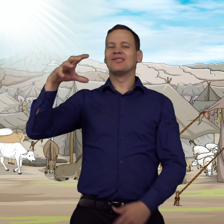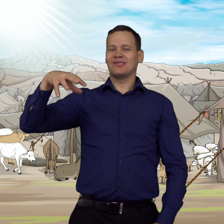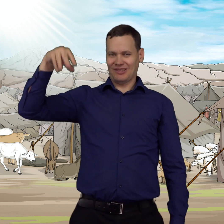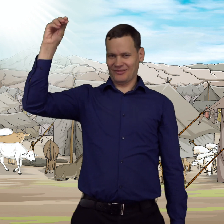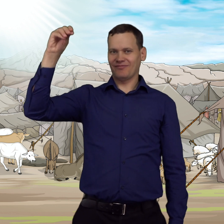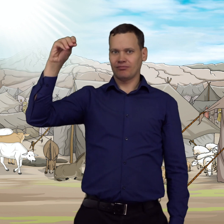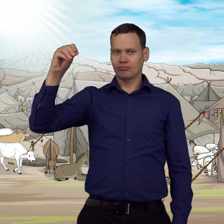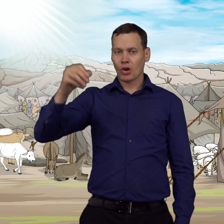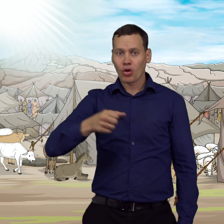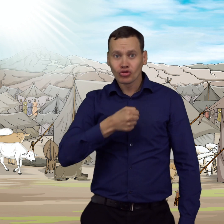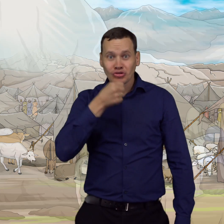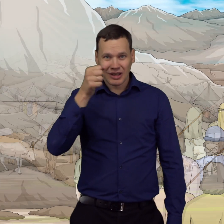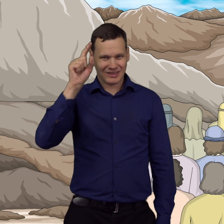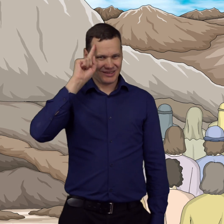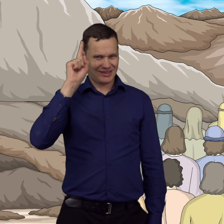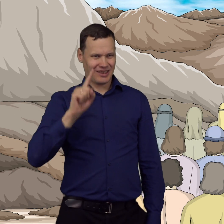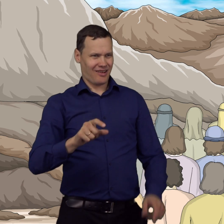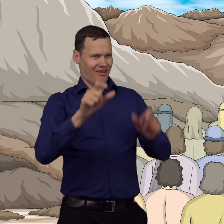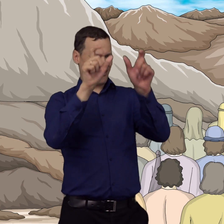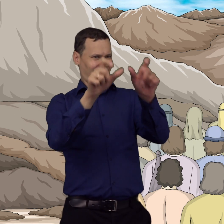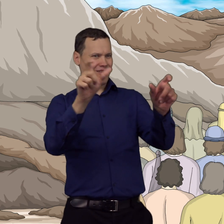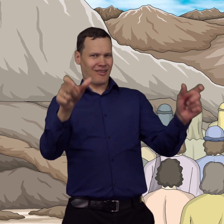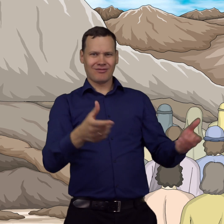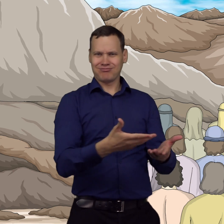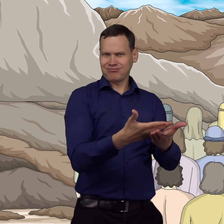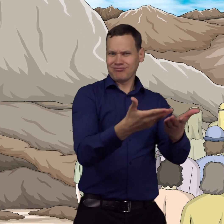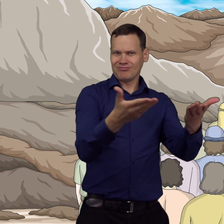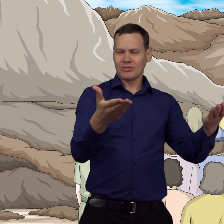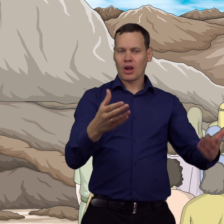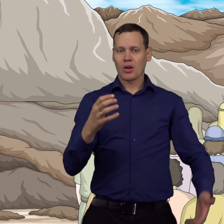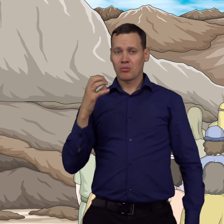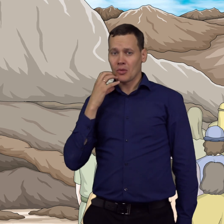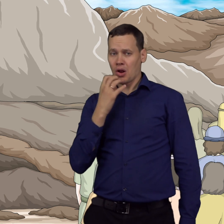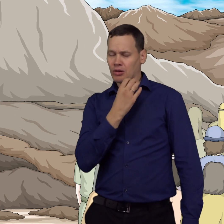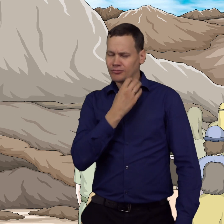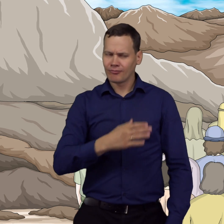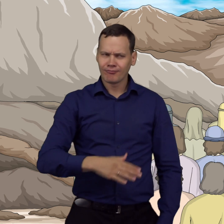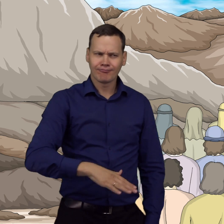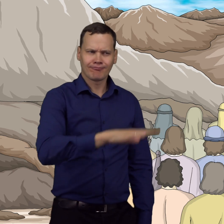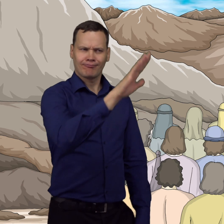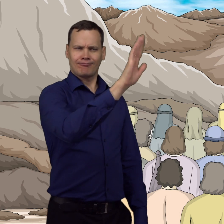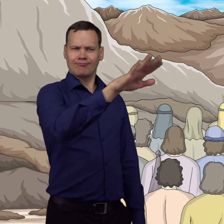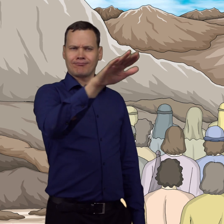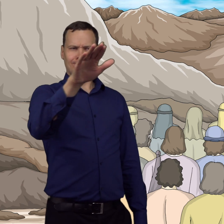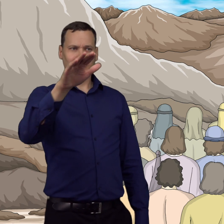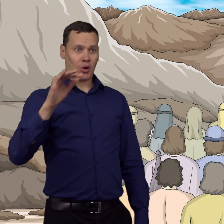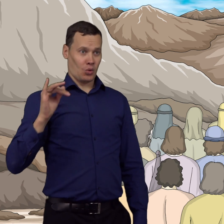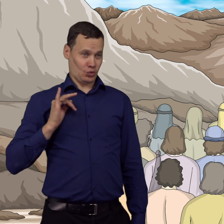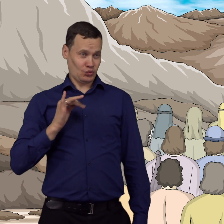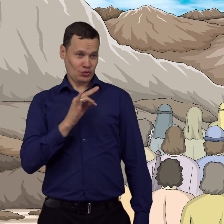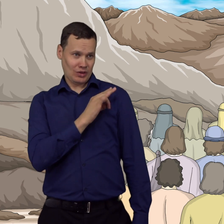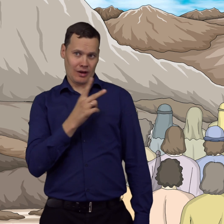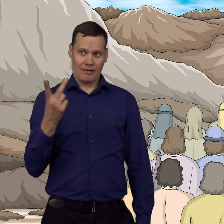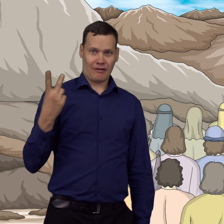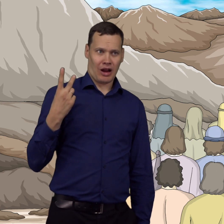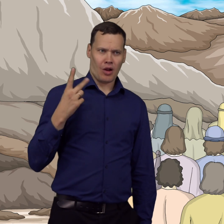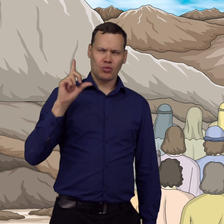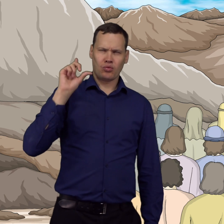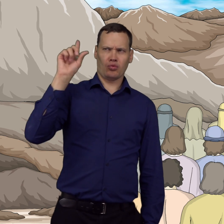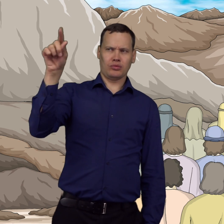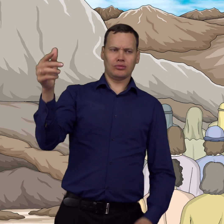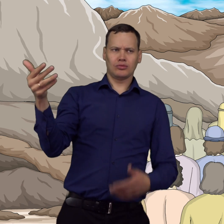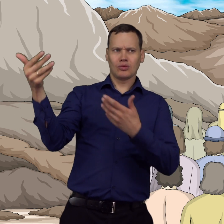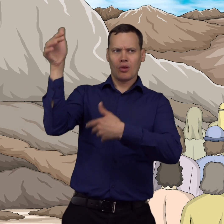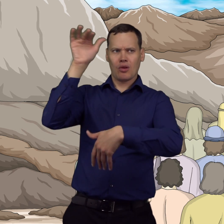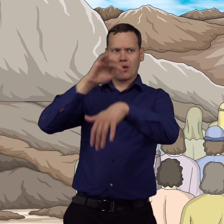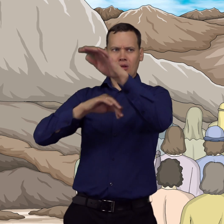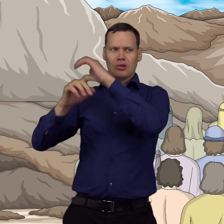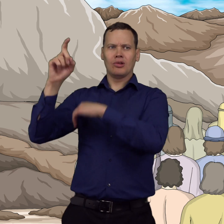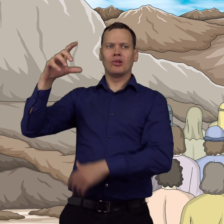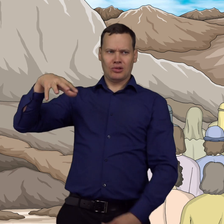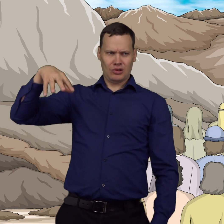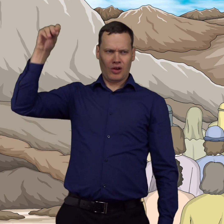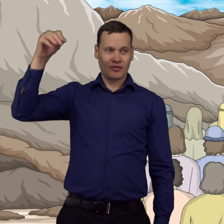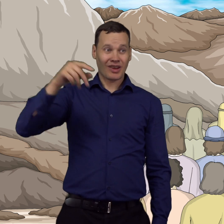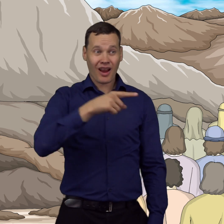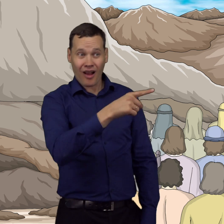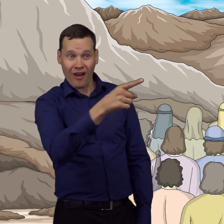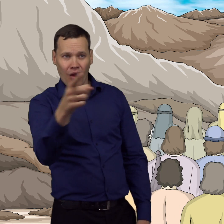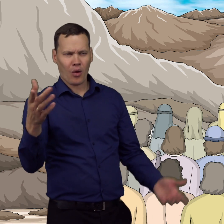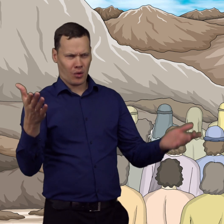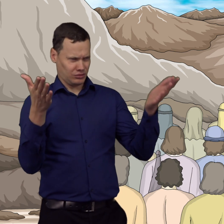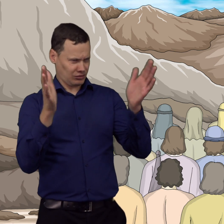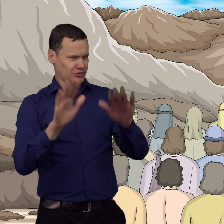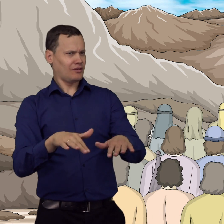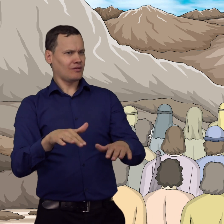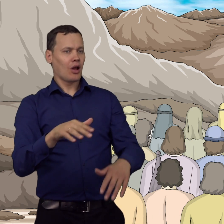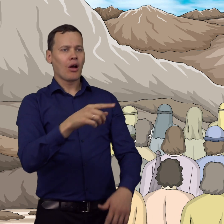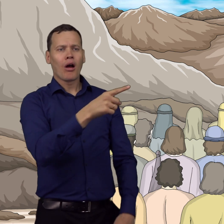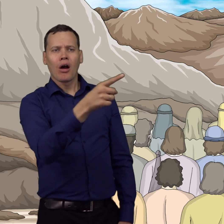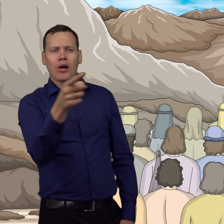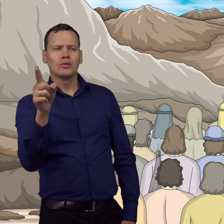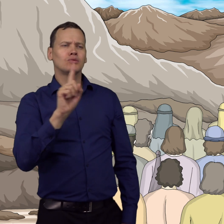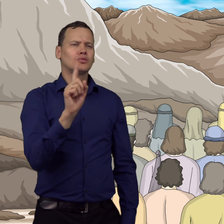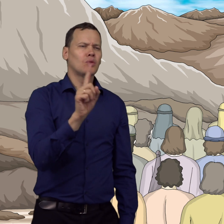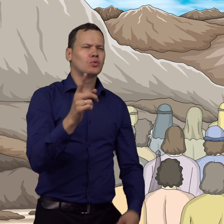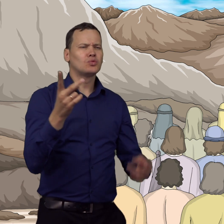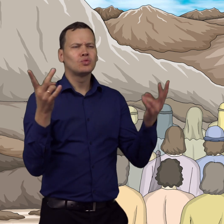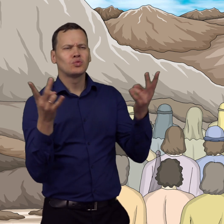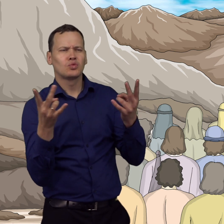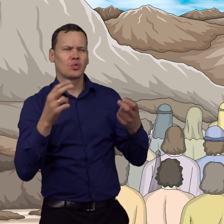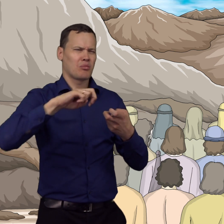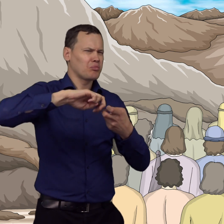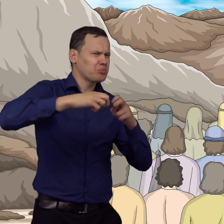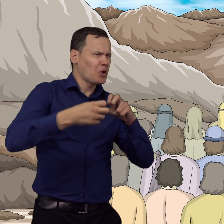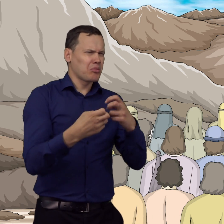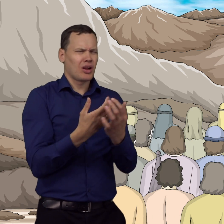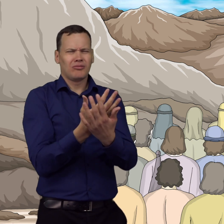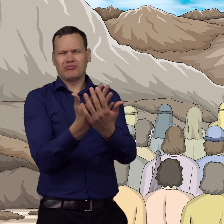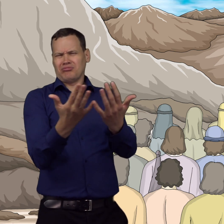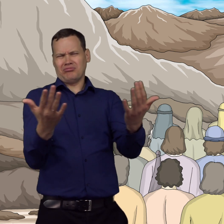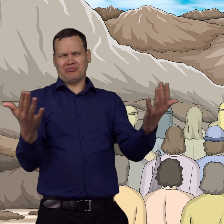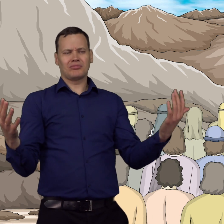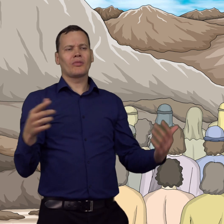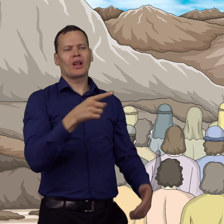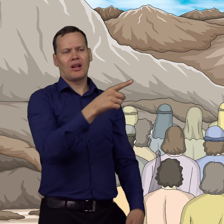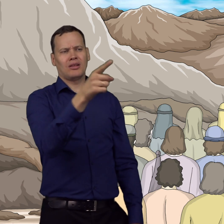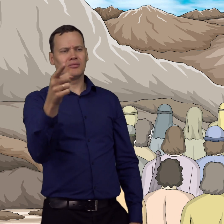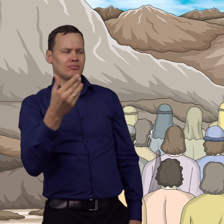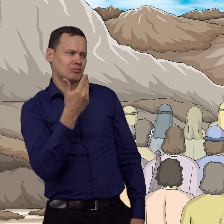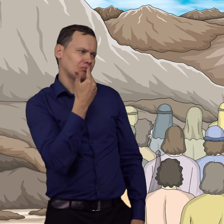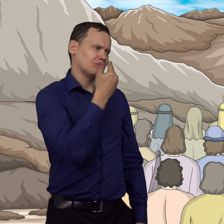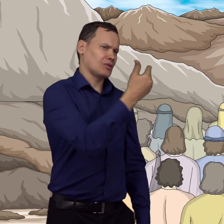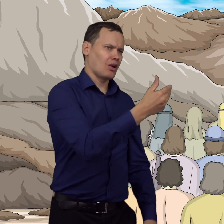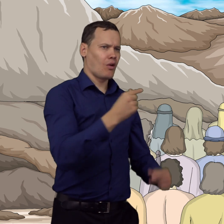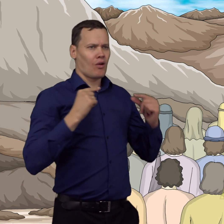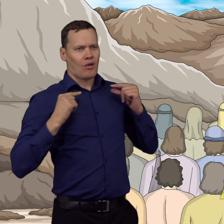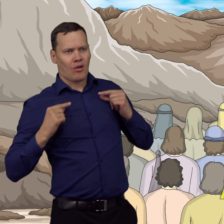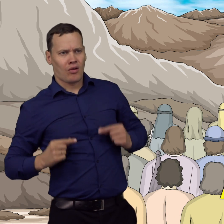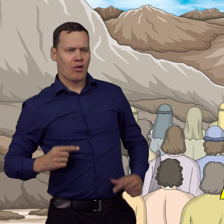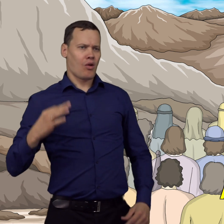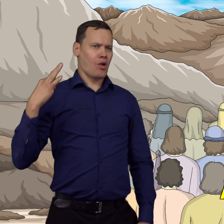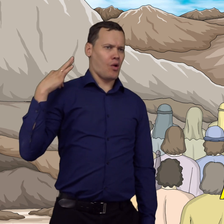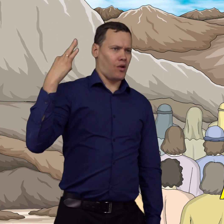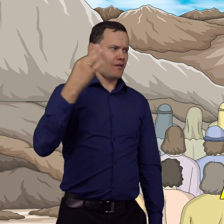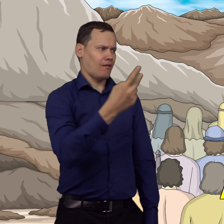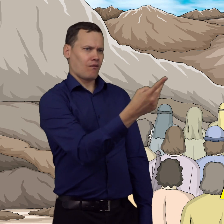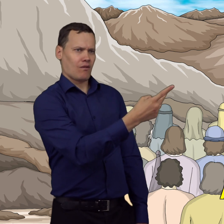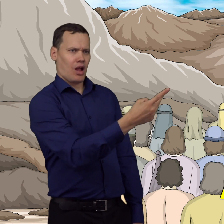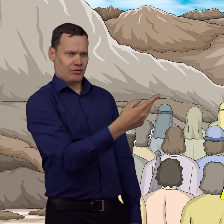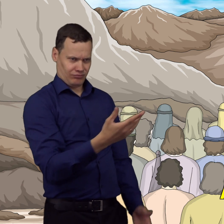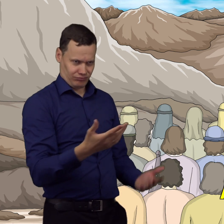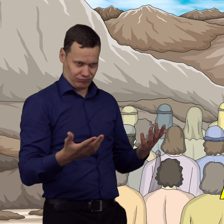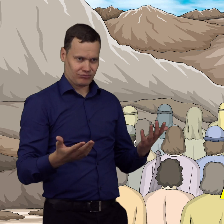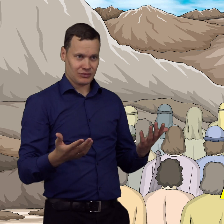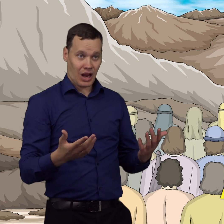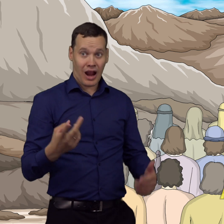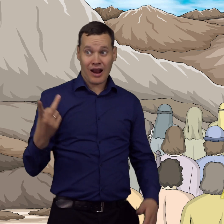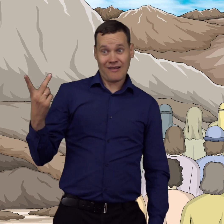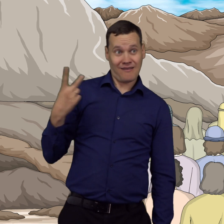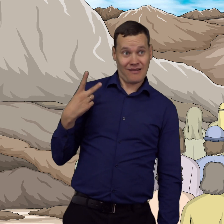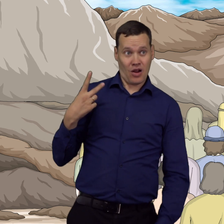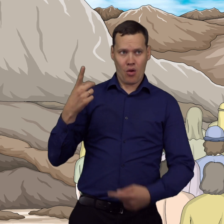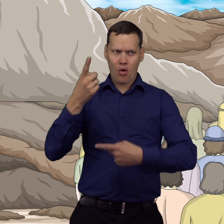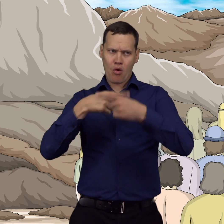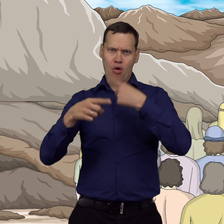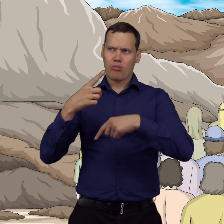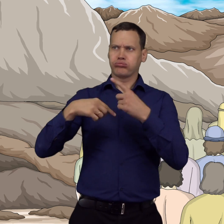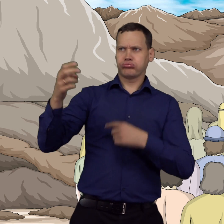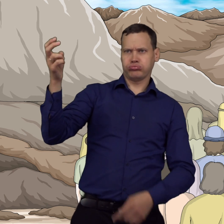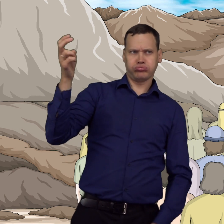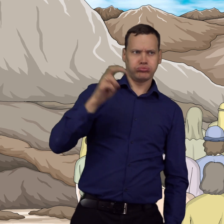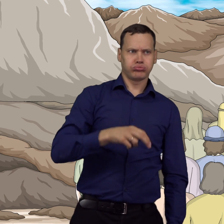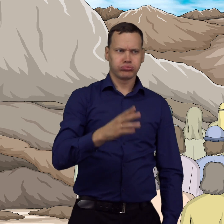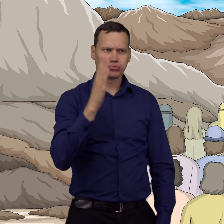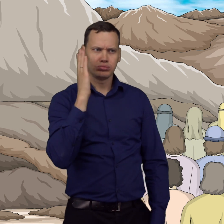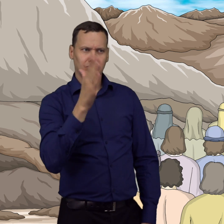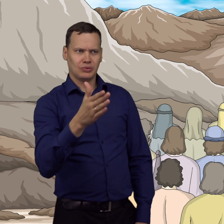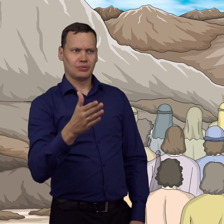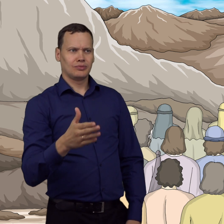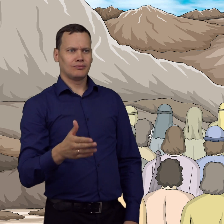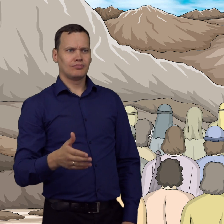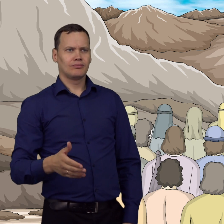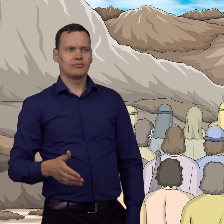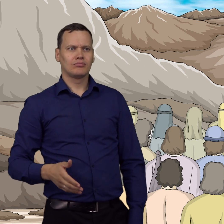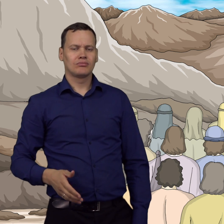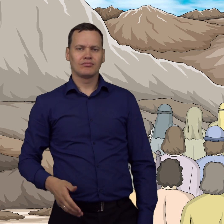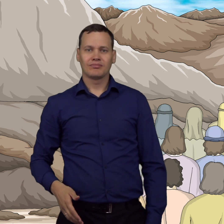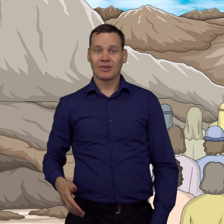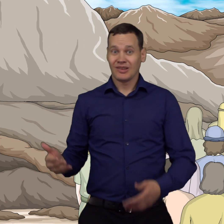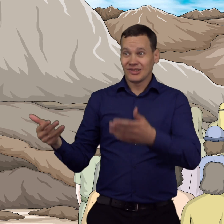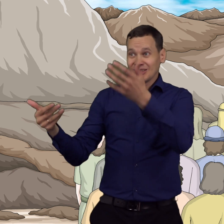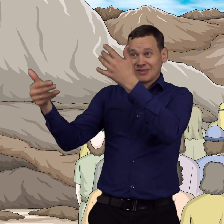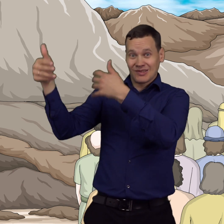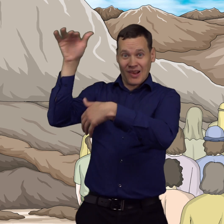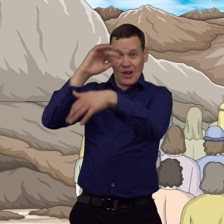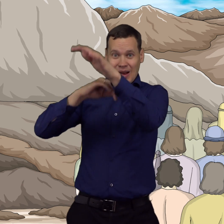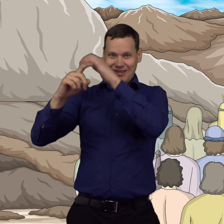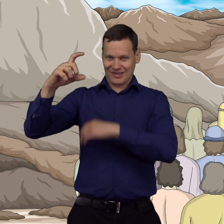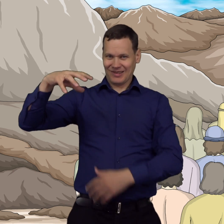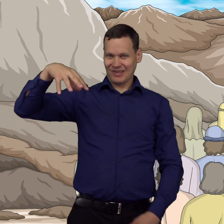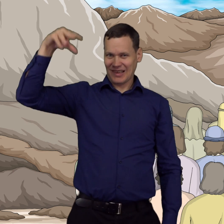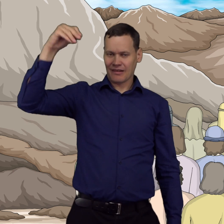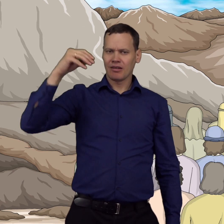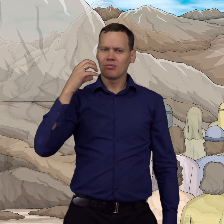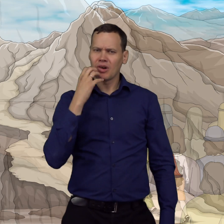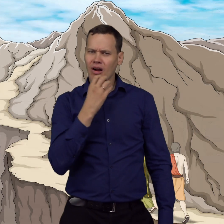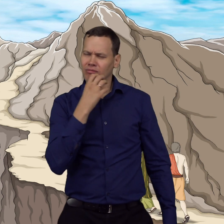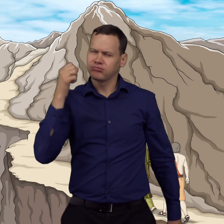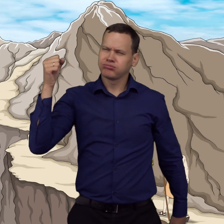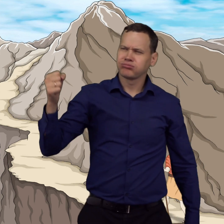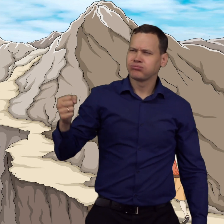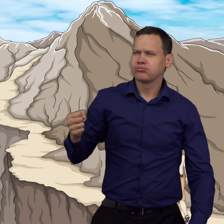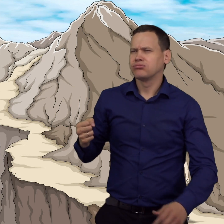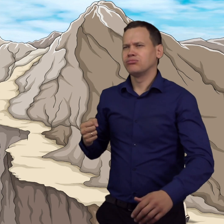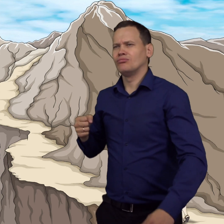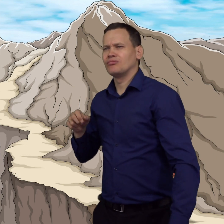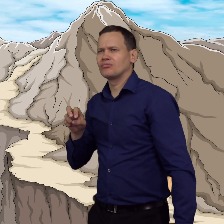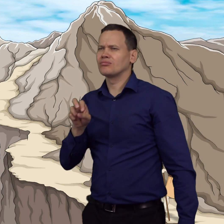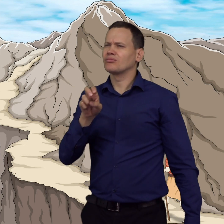And he said to the elders, “Wait here for us until we return to you. Aaron and Hur are here with you. Whoever has a dispute can go to them.”